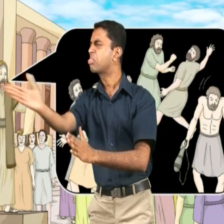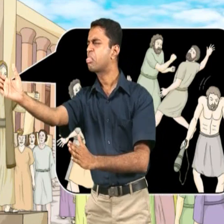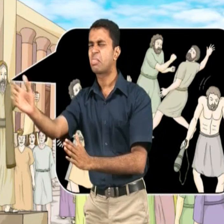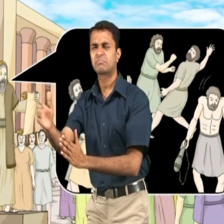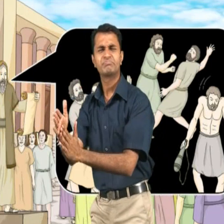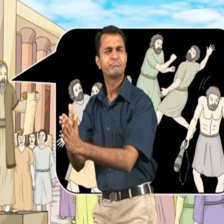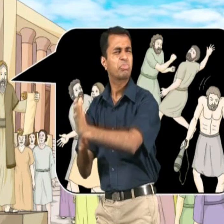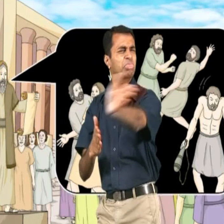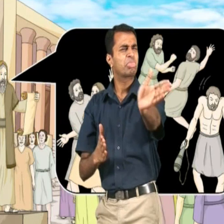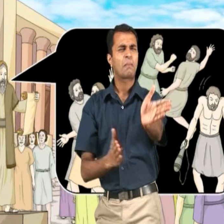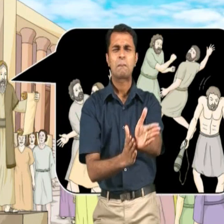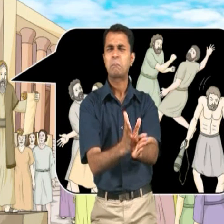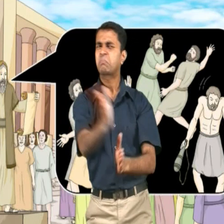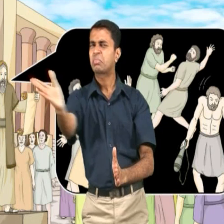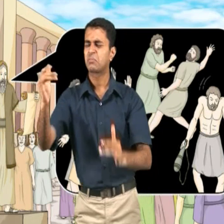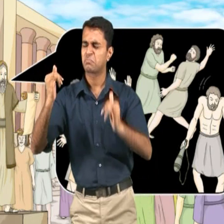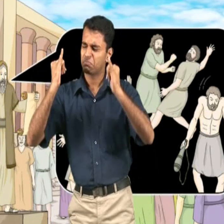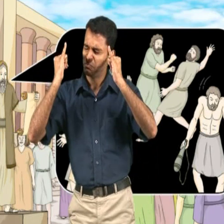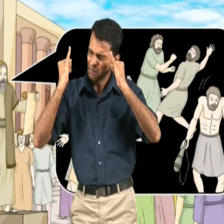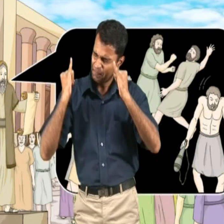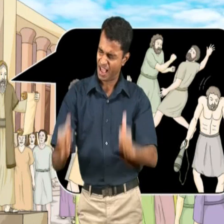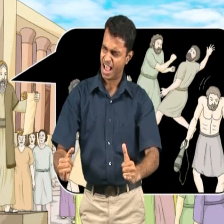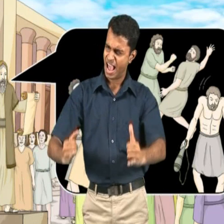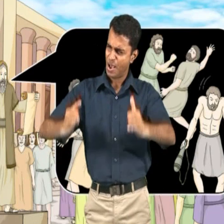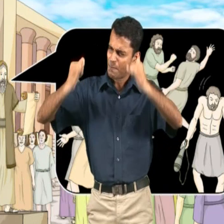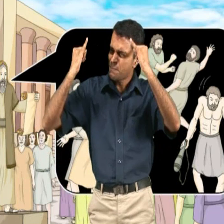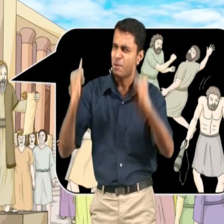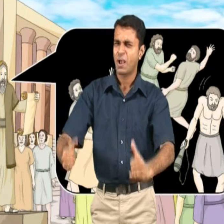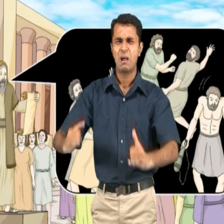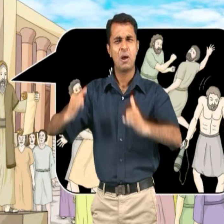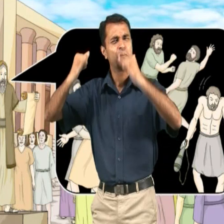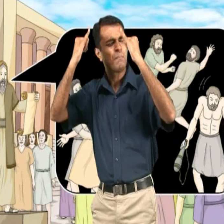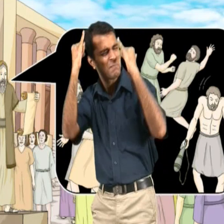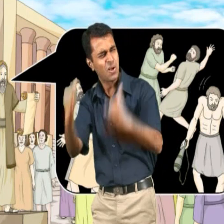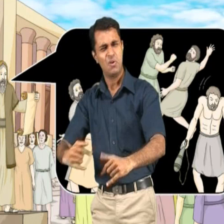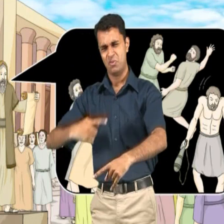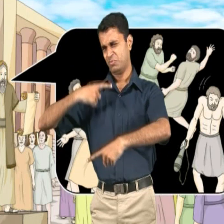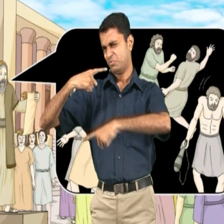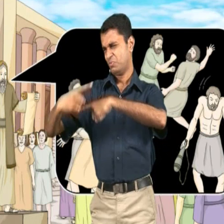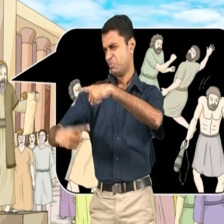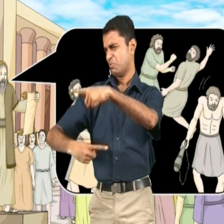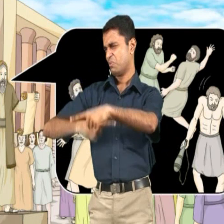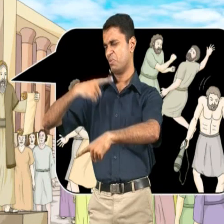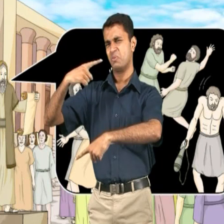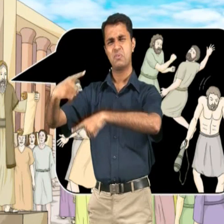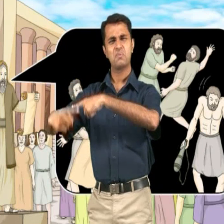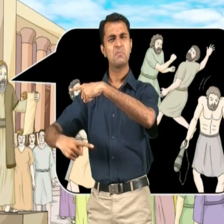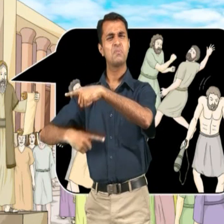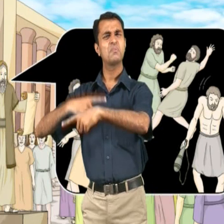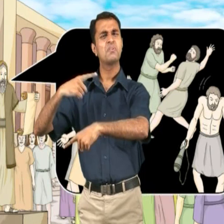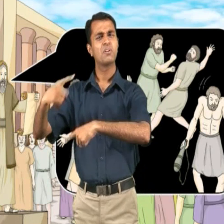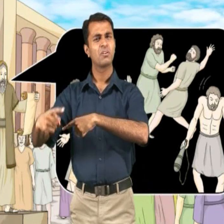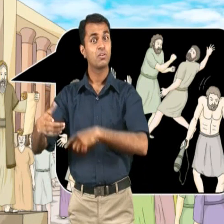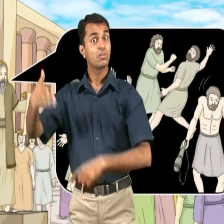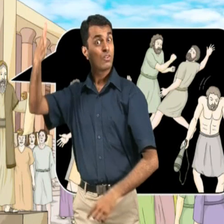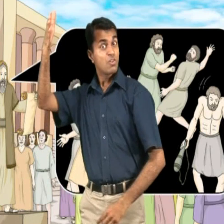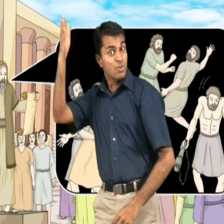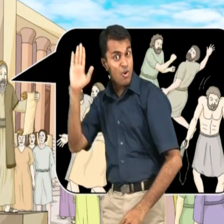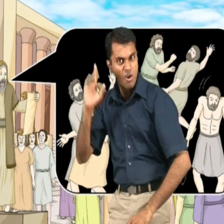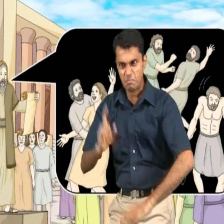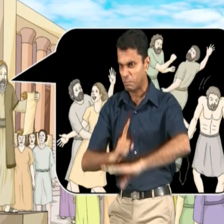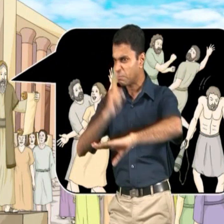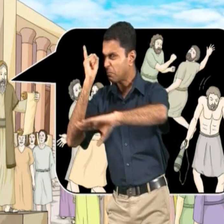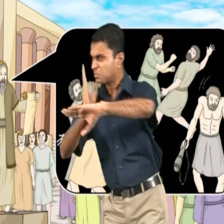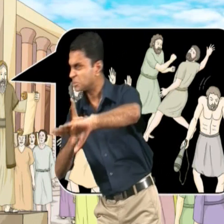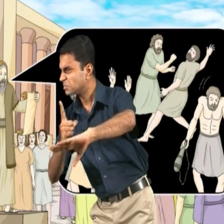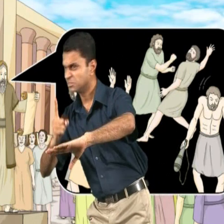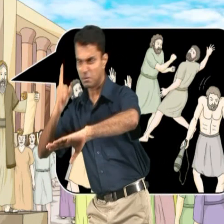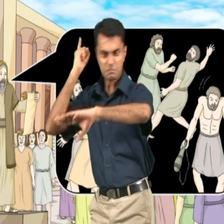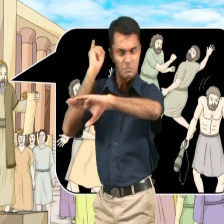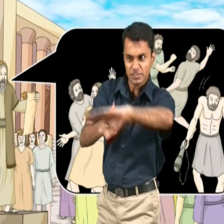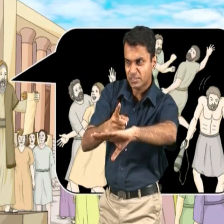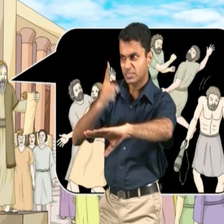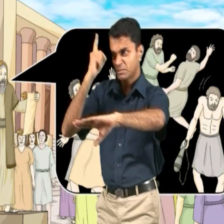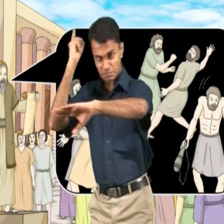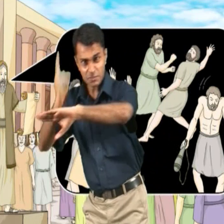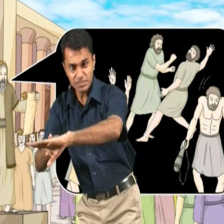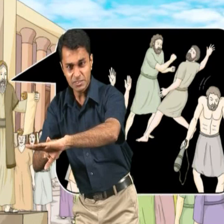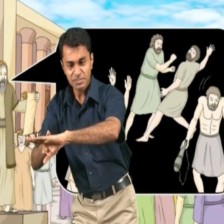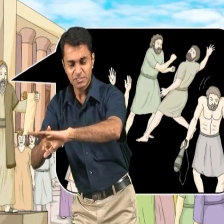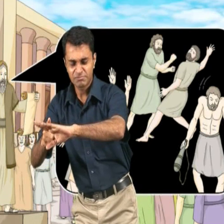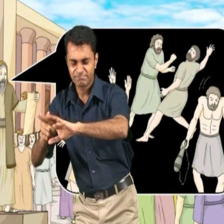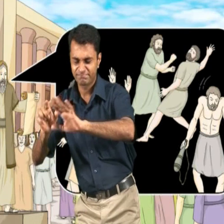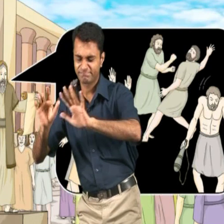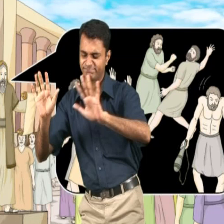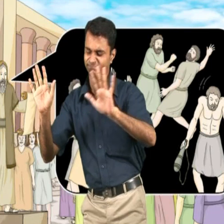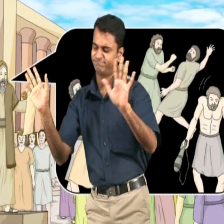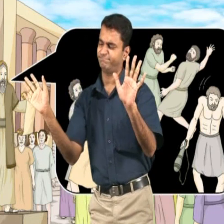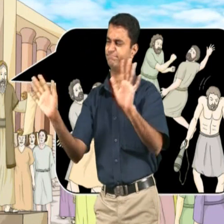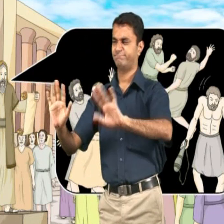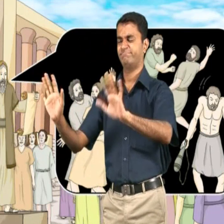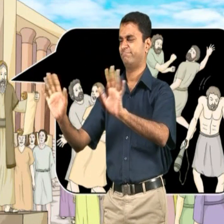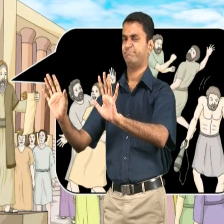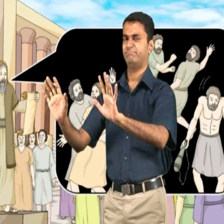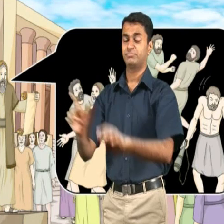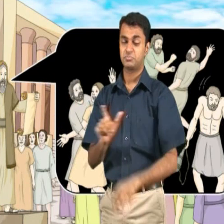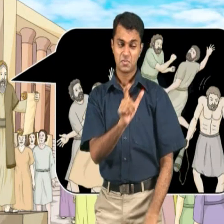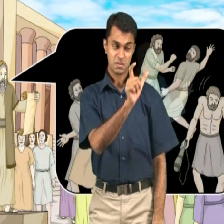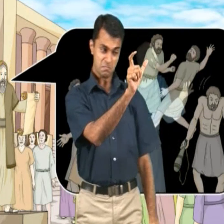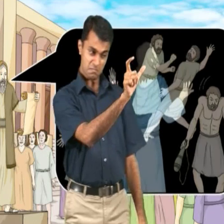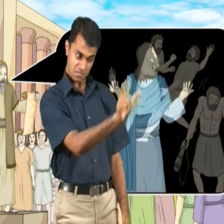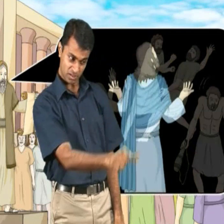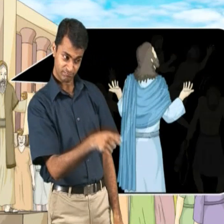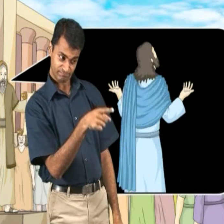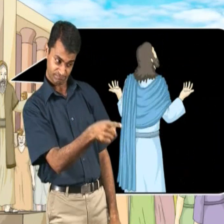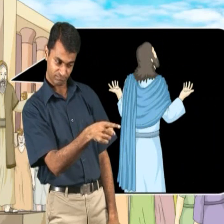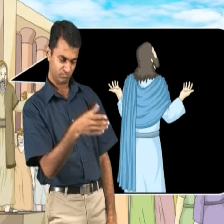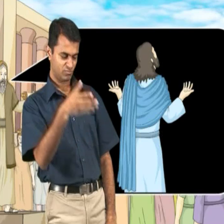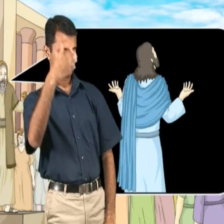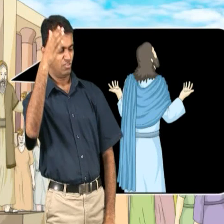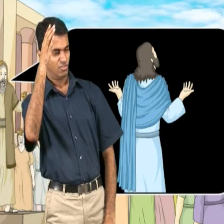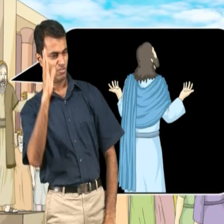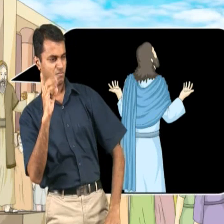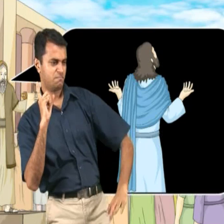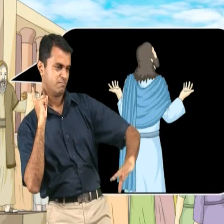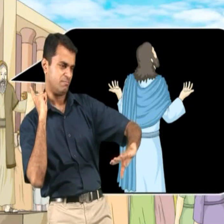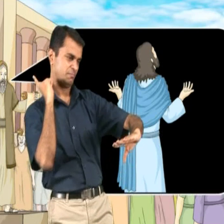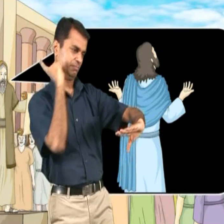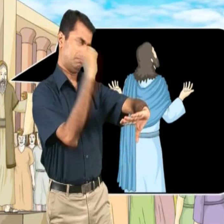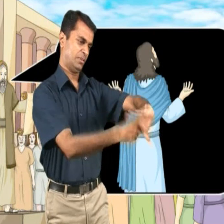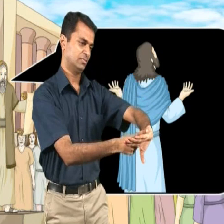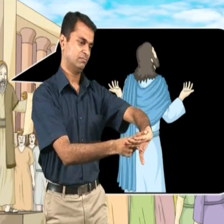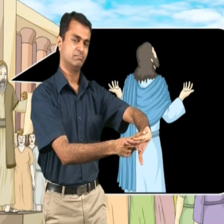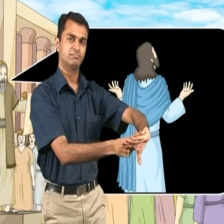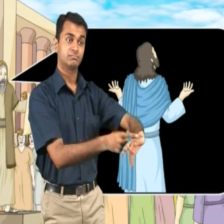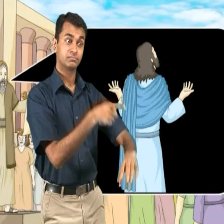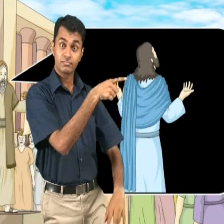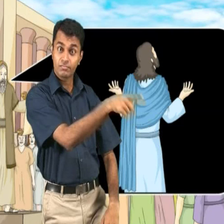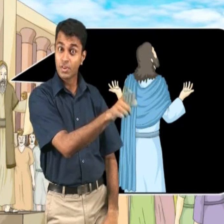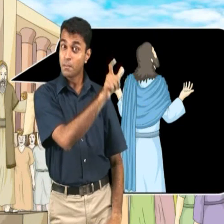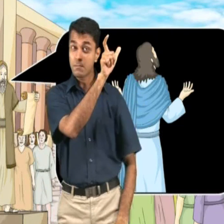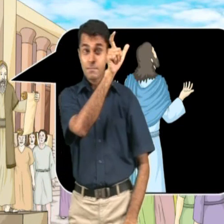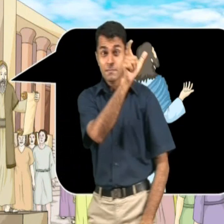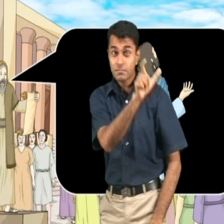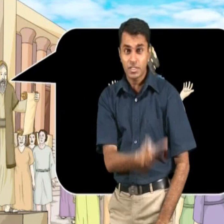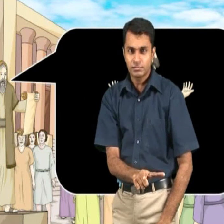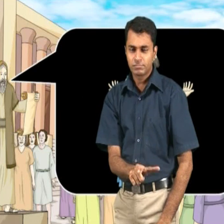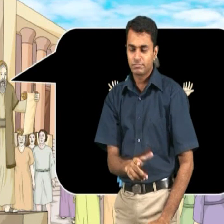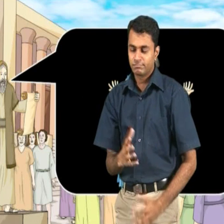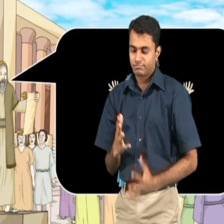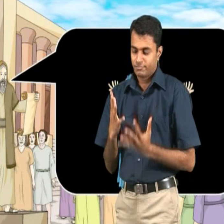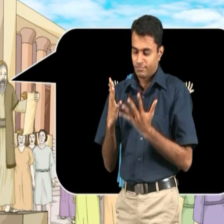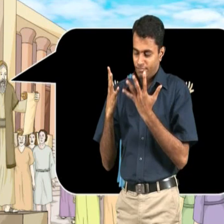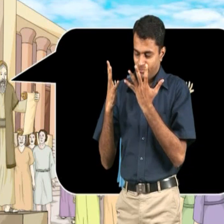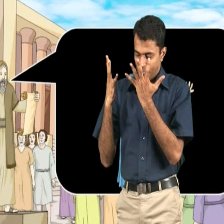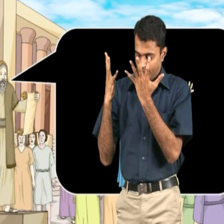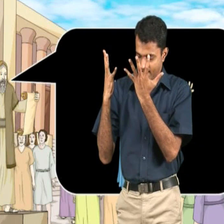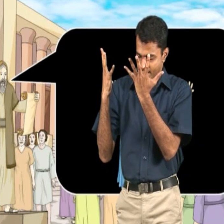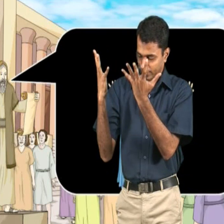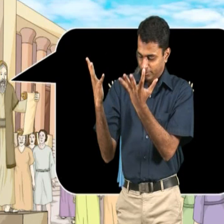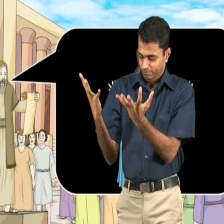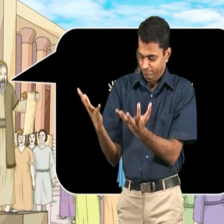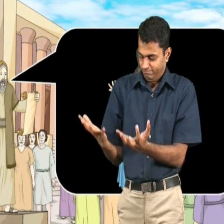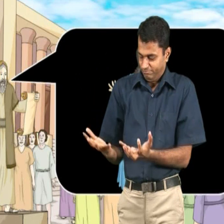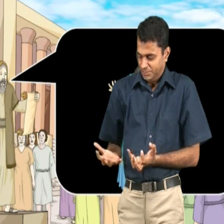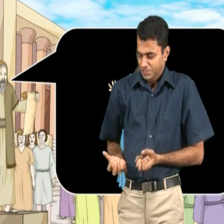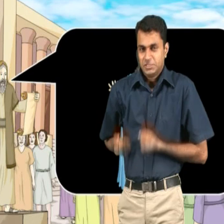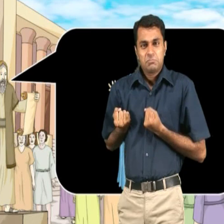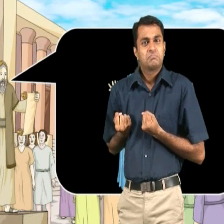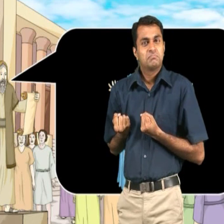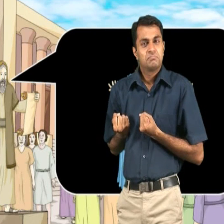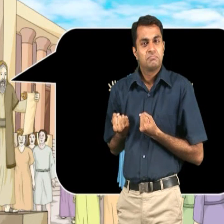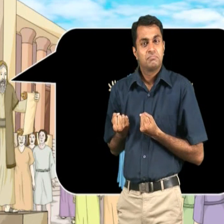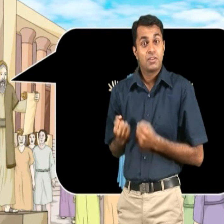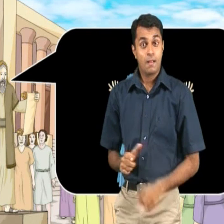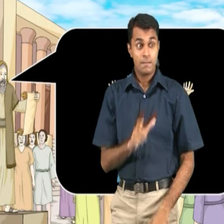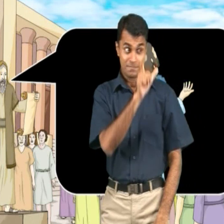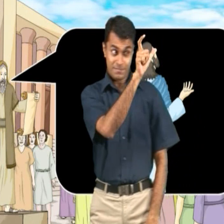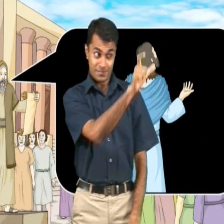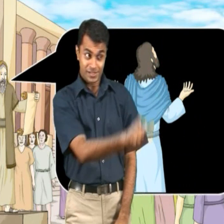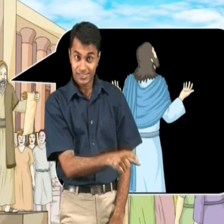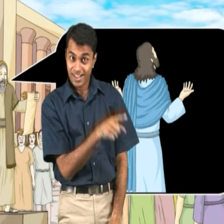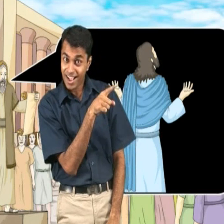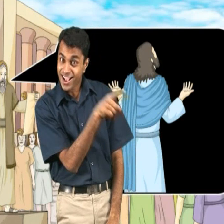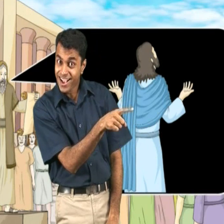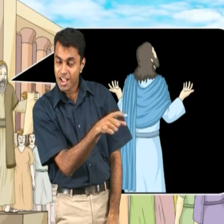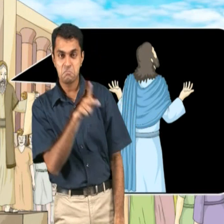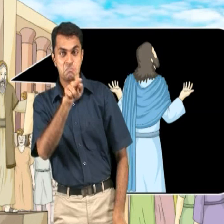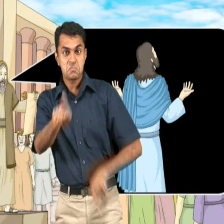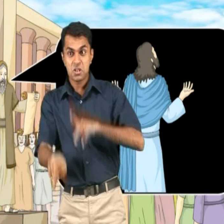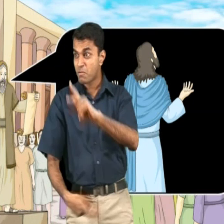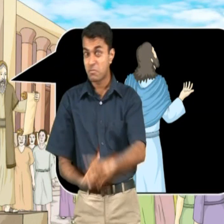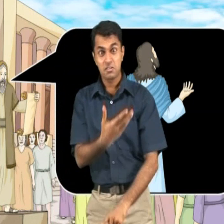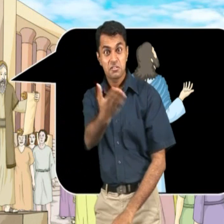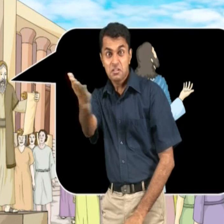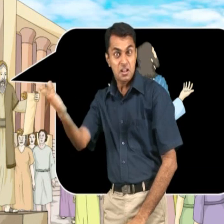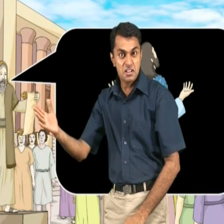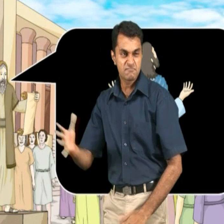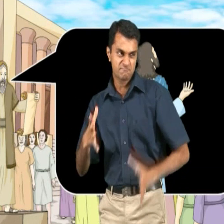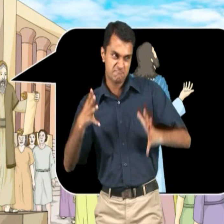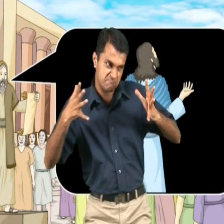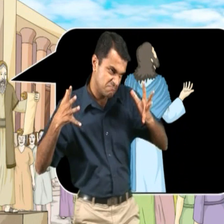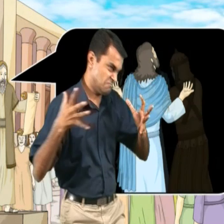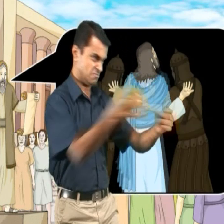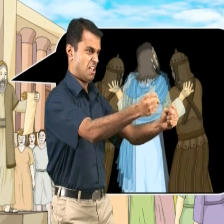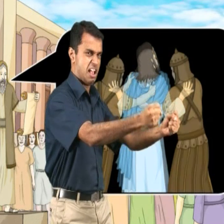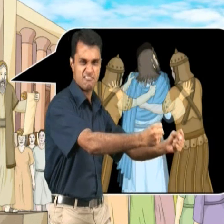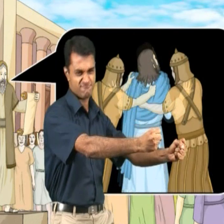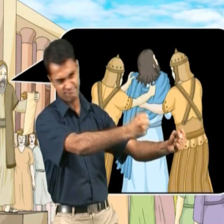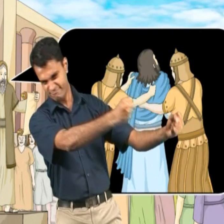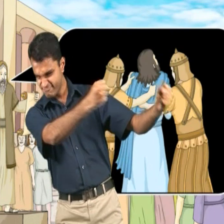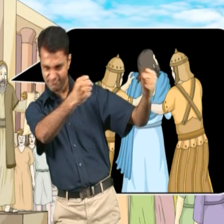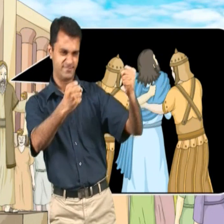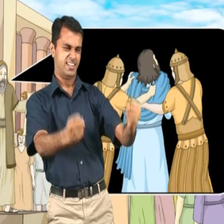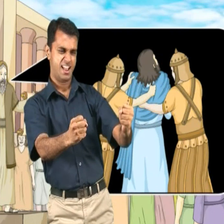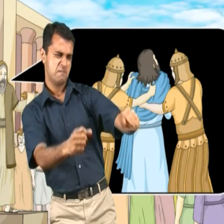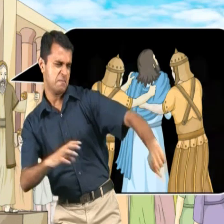and the LORD has laid upon Him the iniquity of us all.